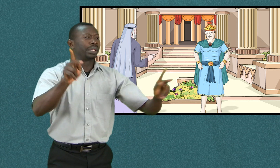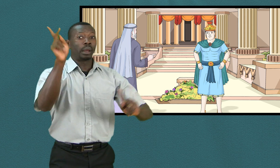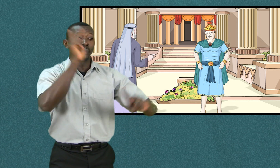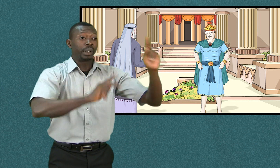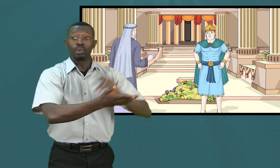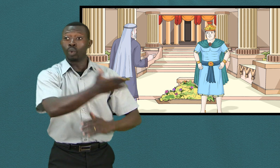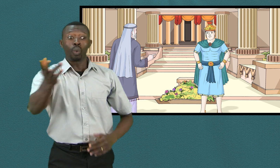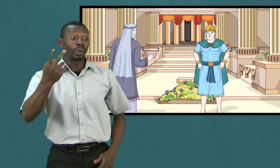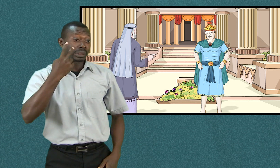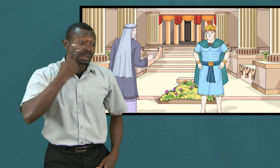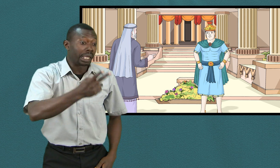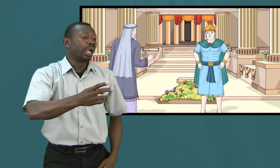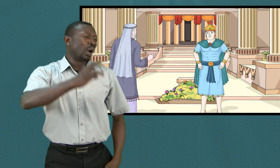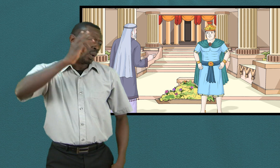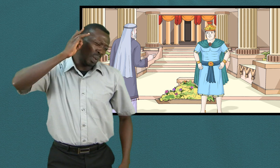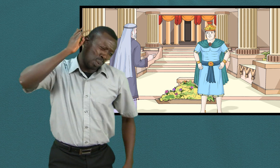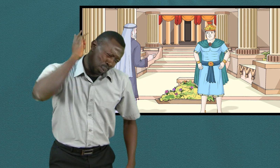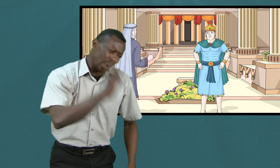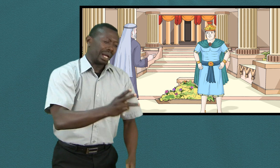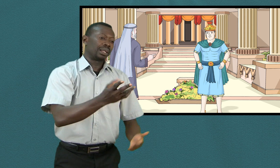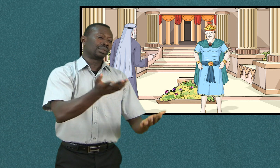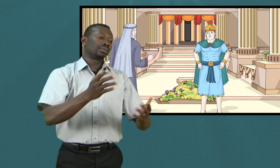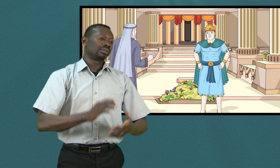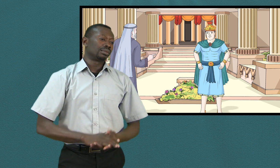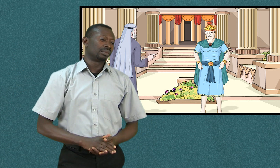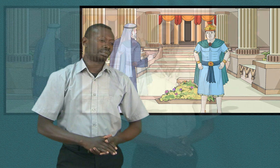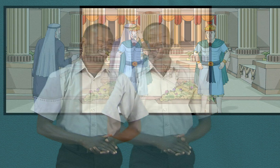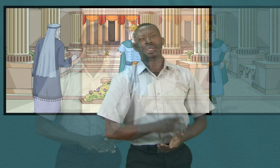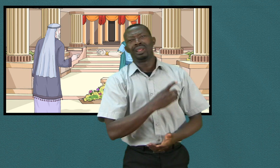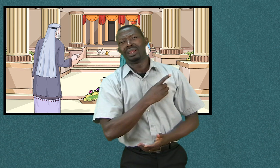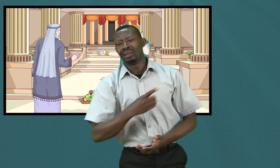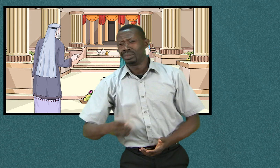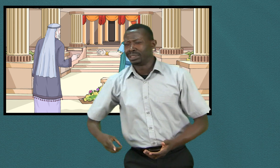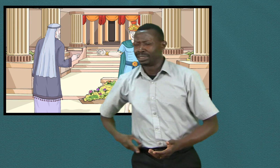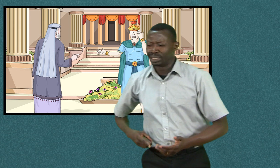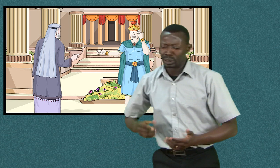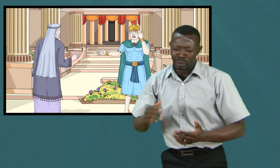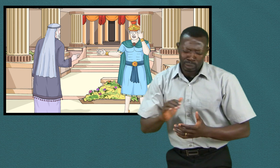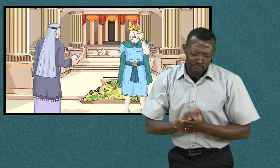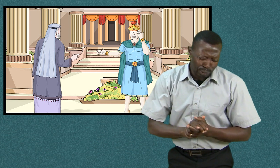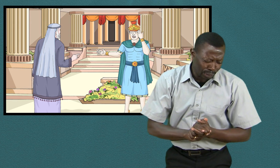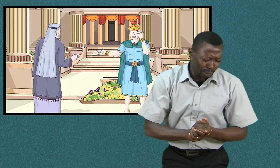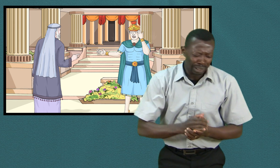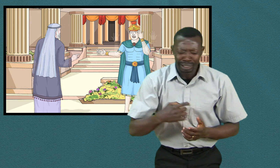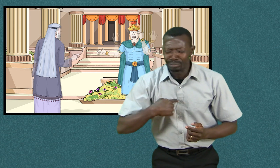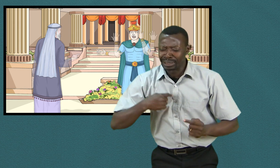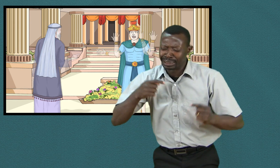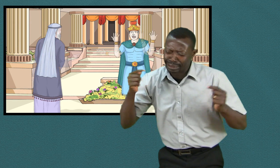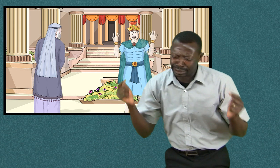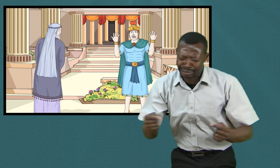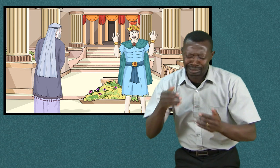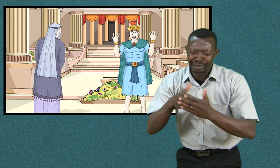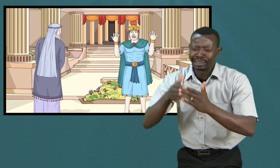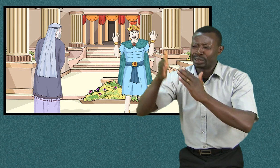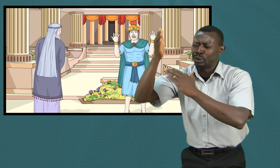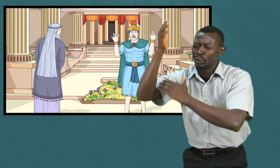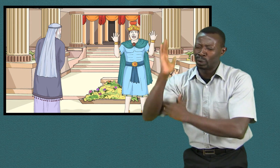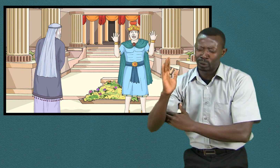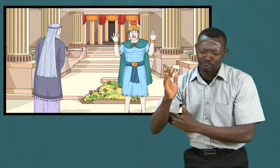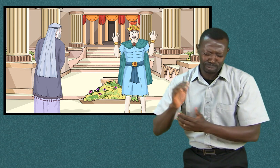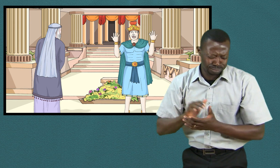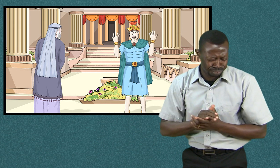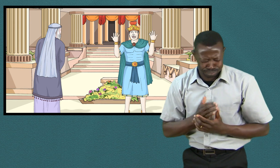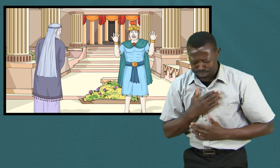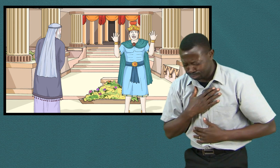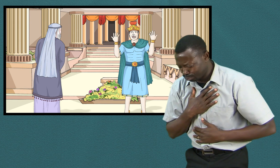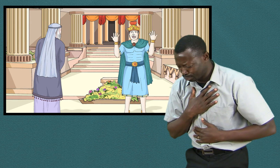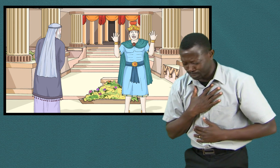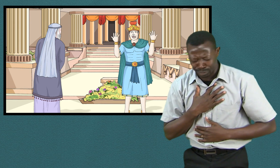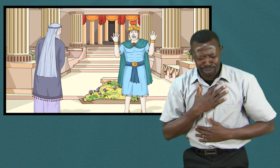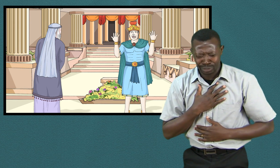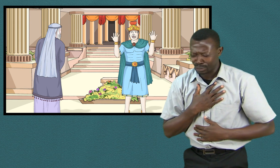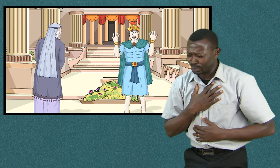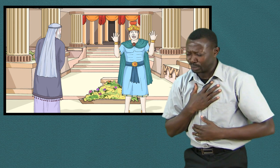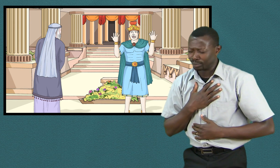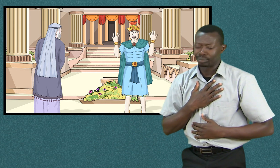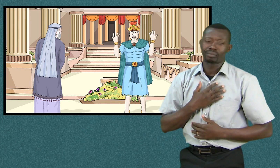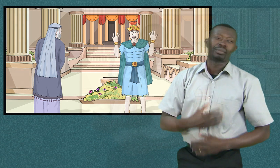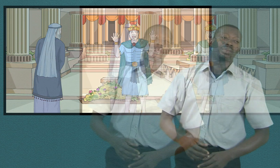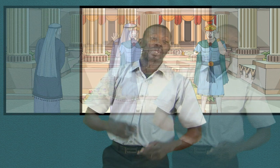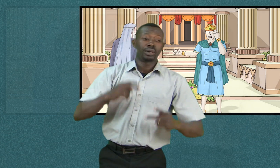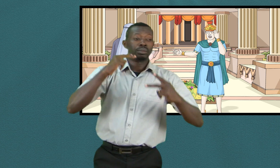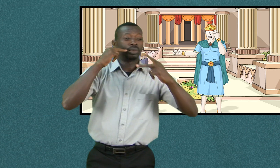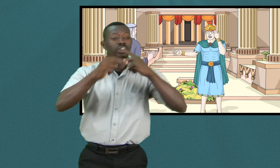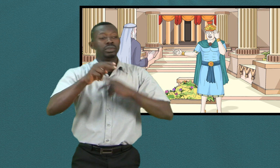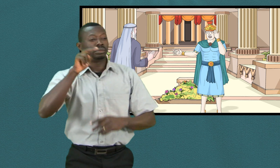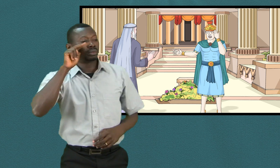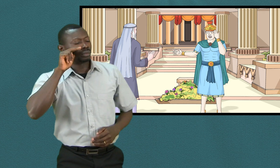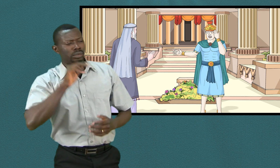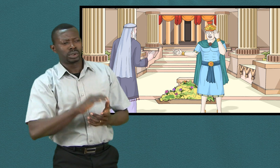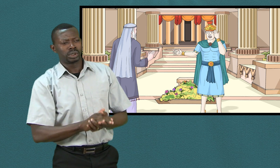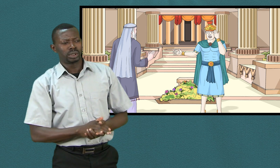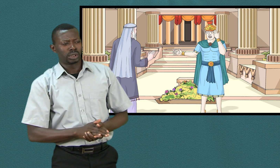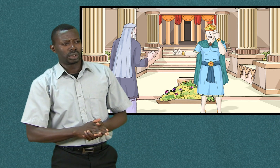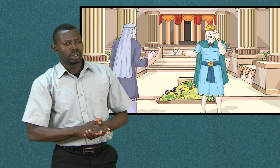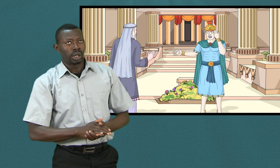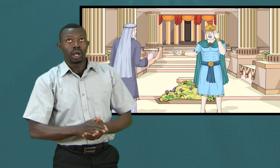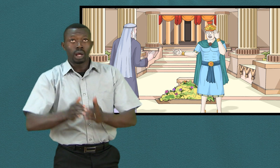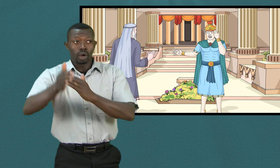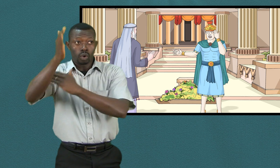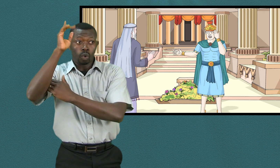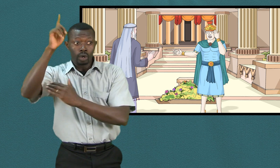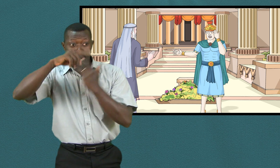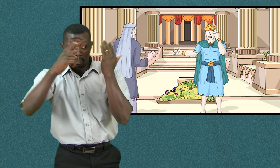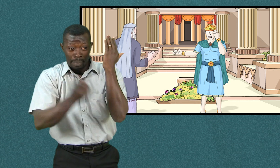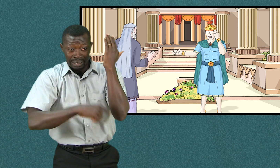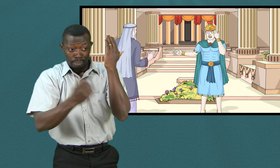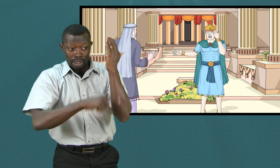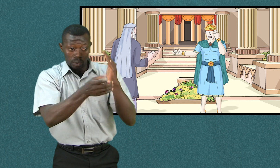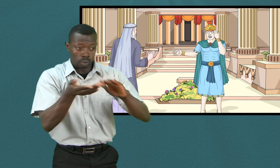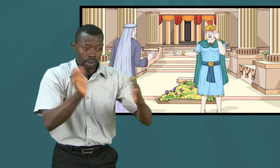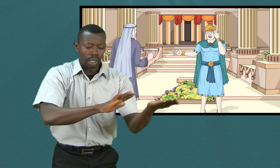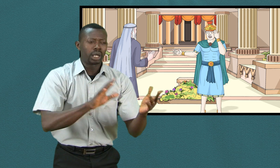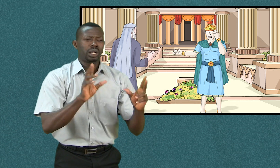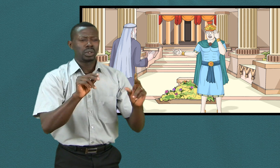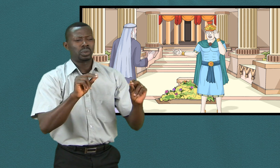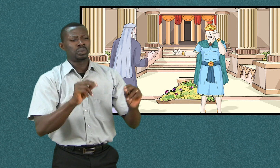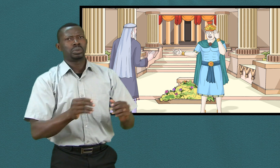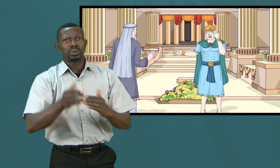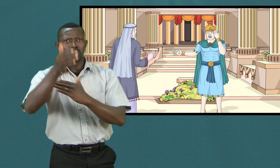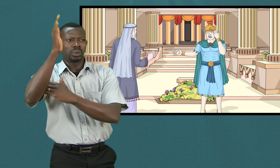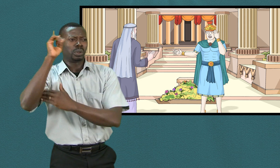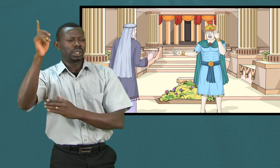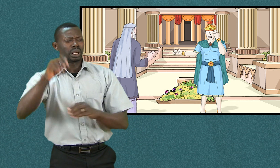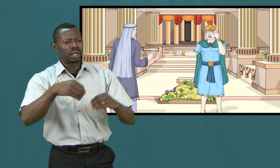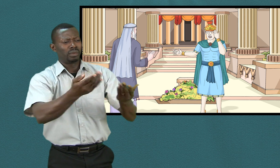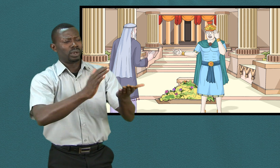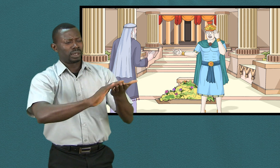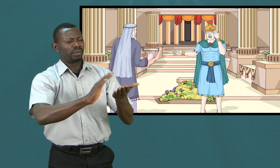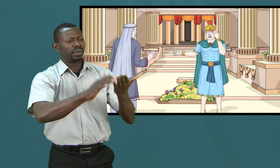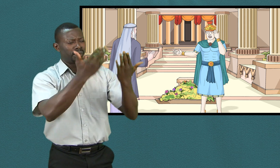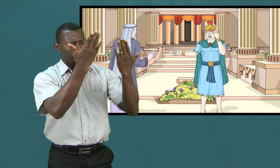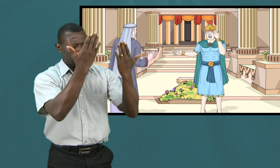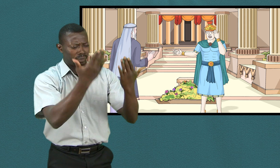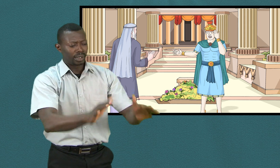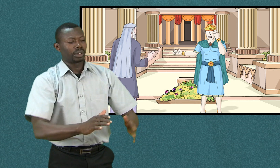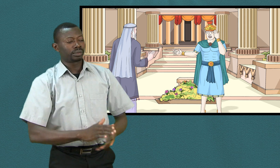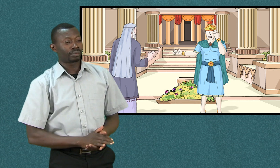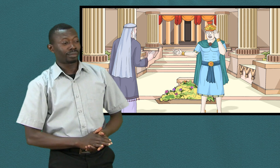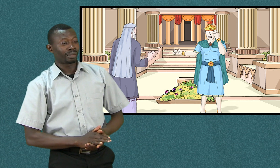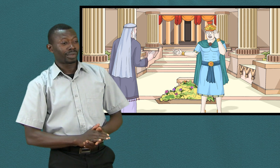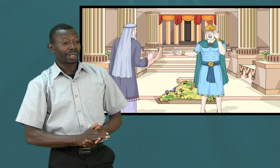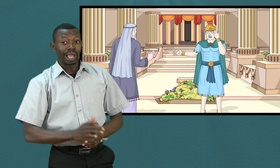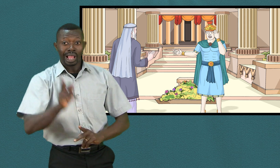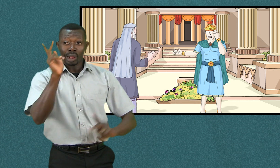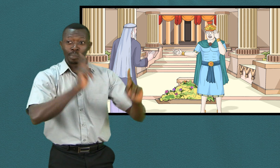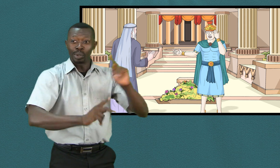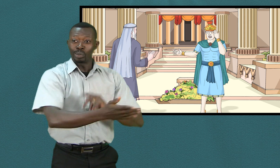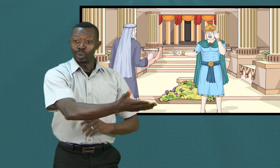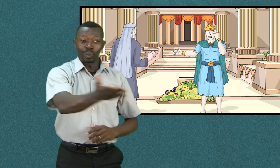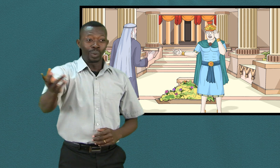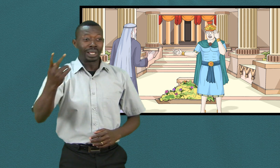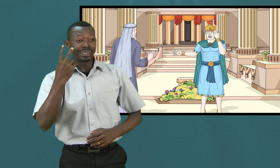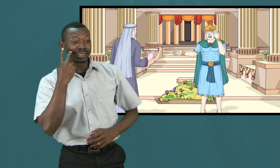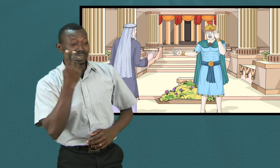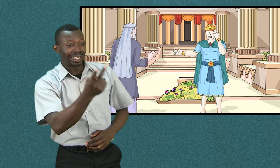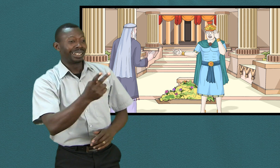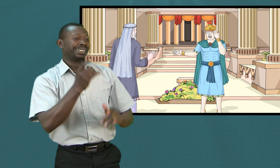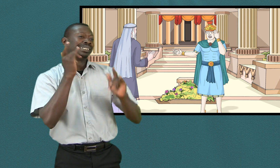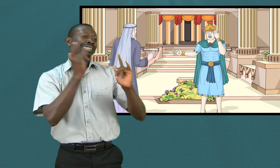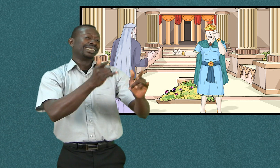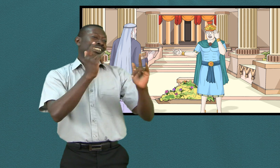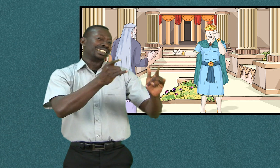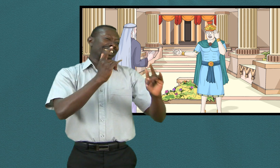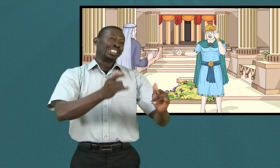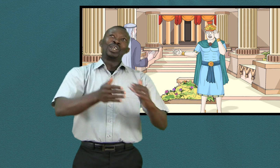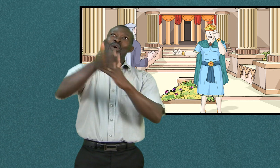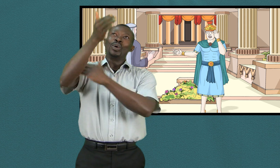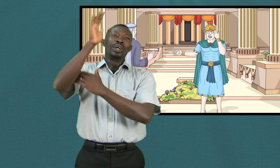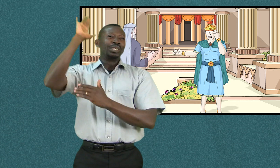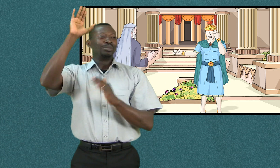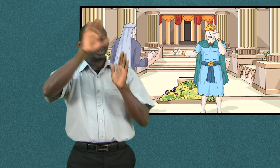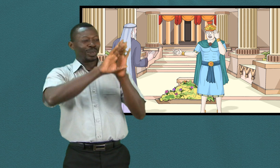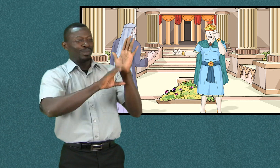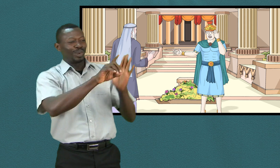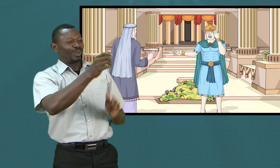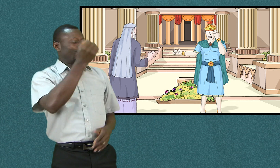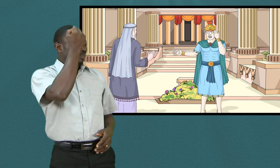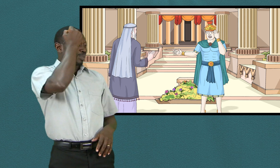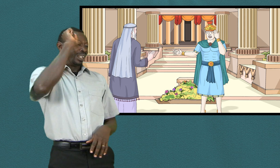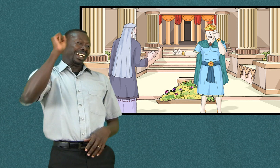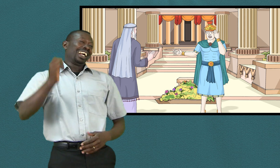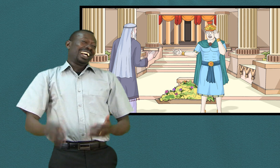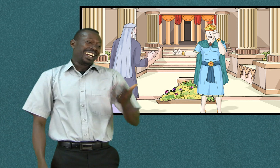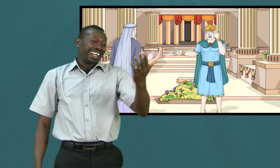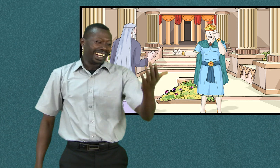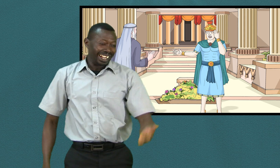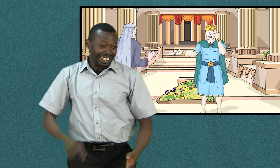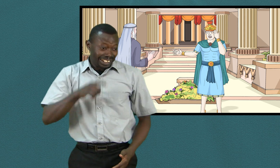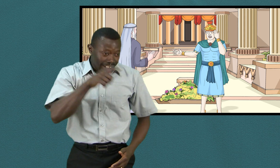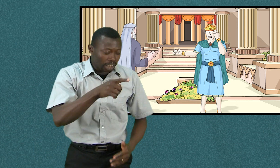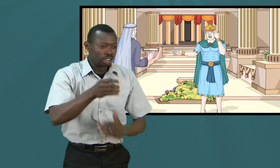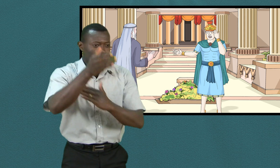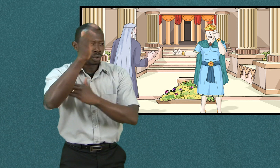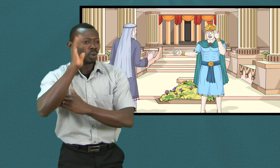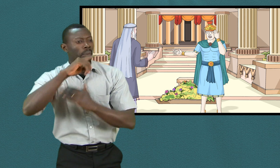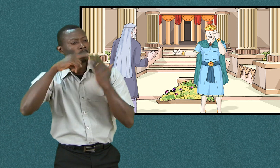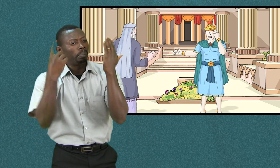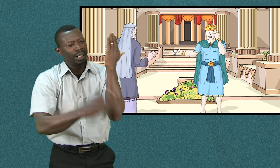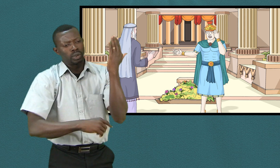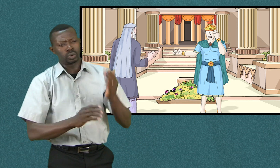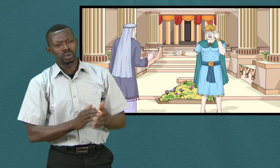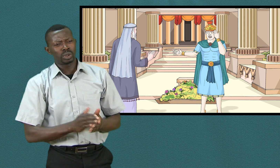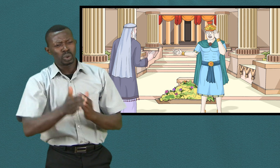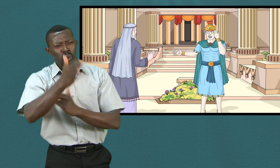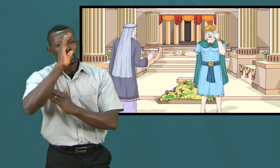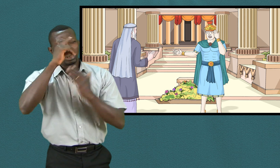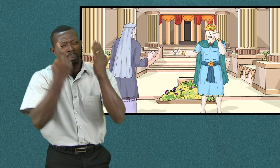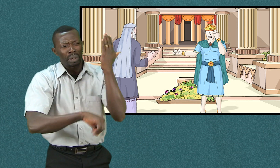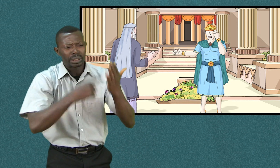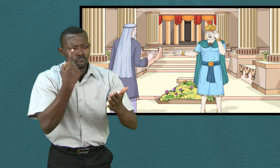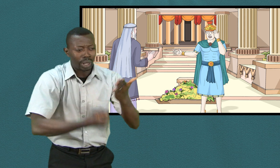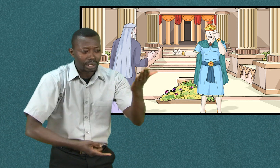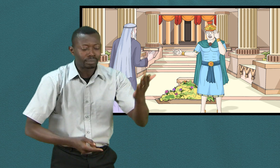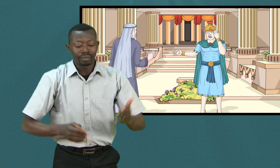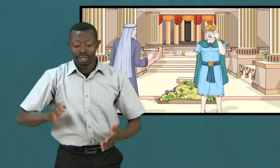You have acted in secret, but I will do this thing in broad daylight before all Israel.’” Then David said to Nathan, “I have sinned against the LORD.” “The LORD has taken away your sin,” Nathan replied.